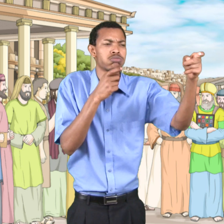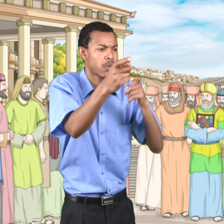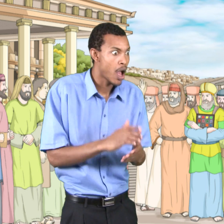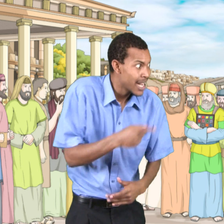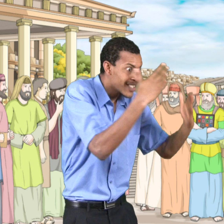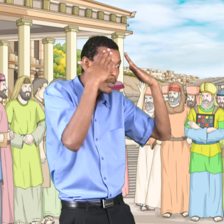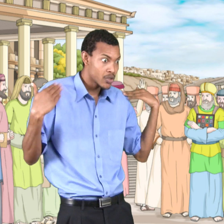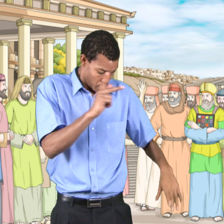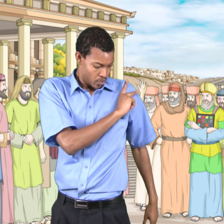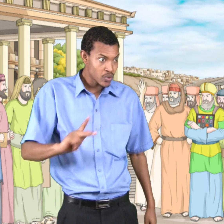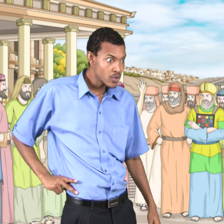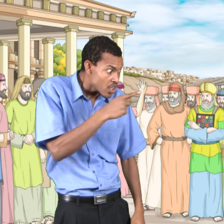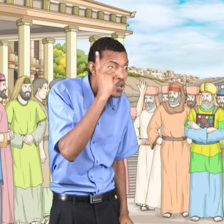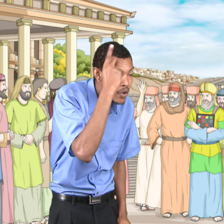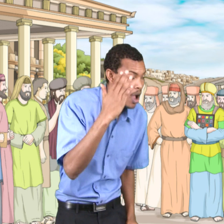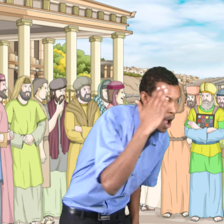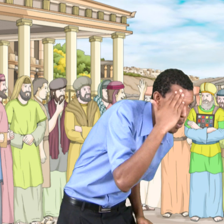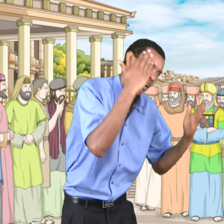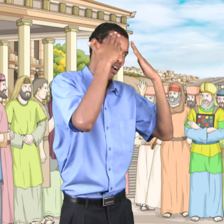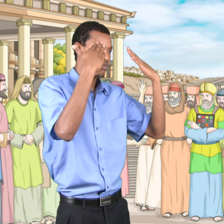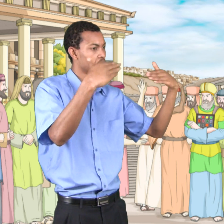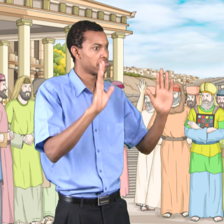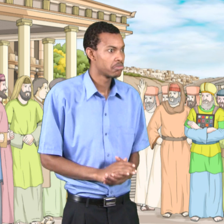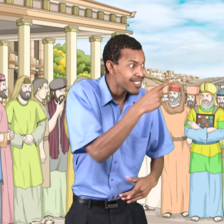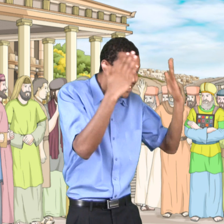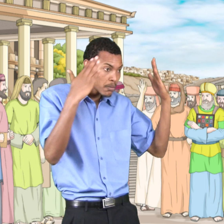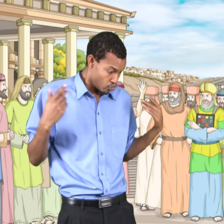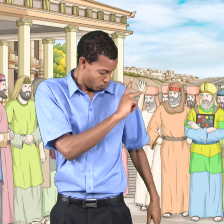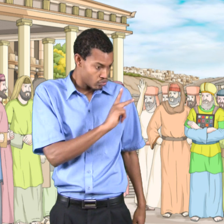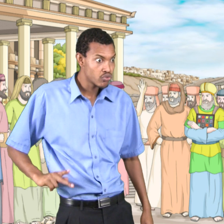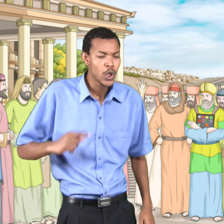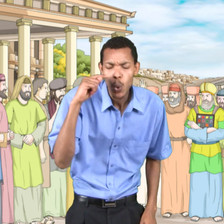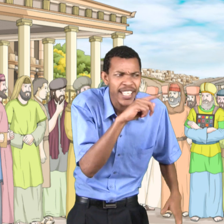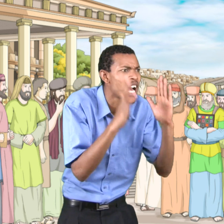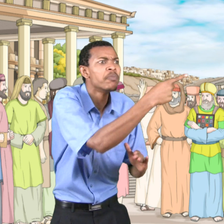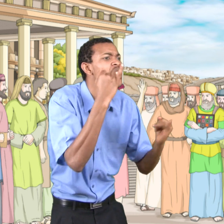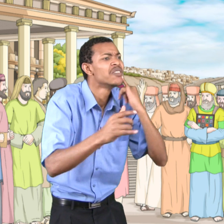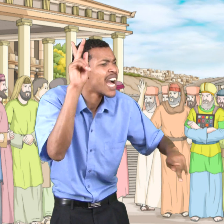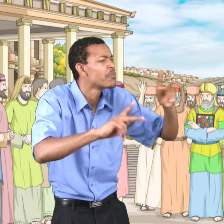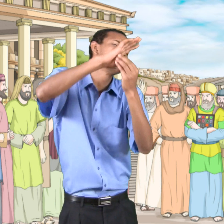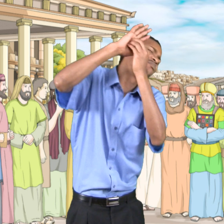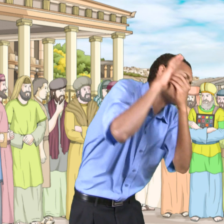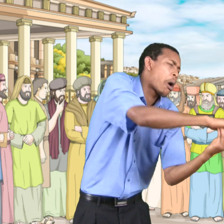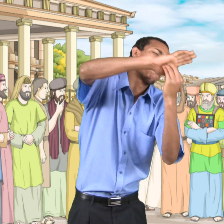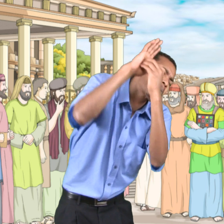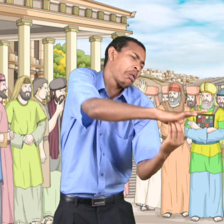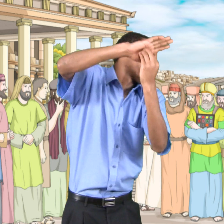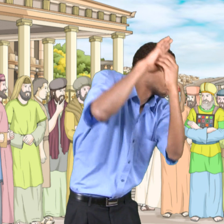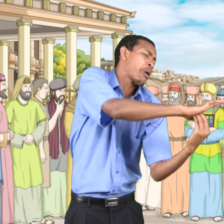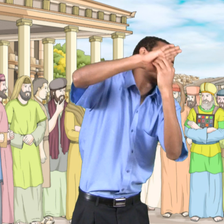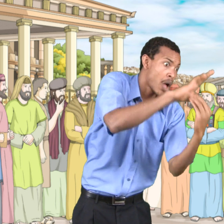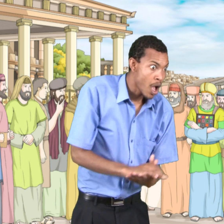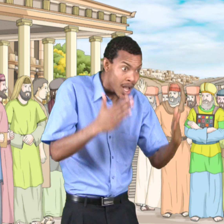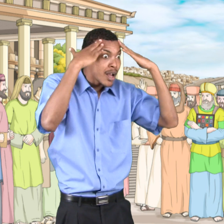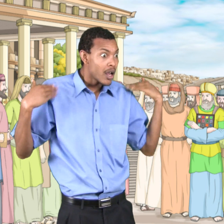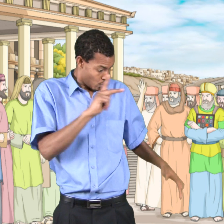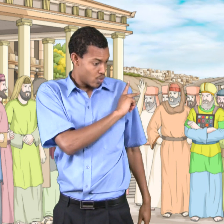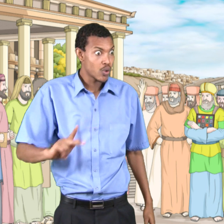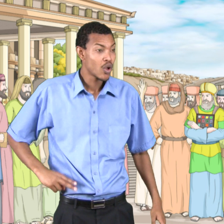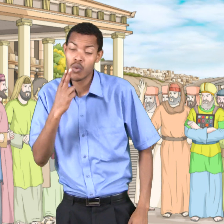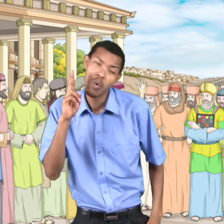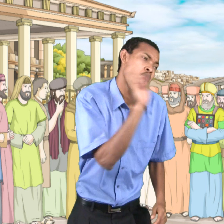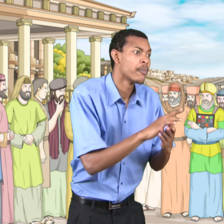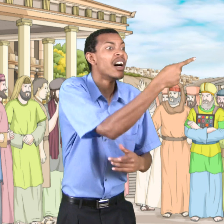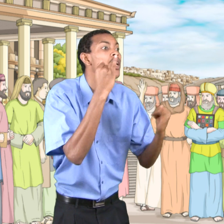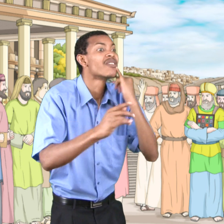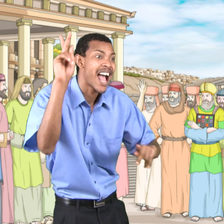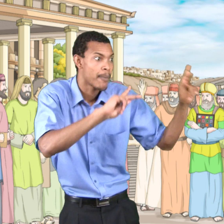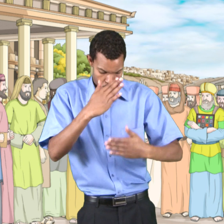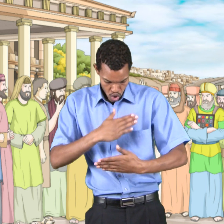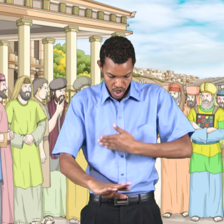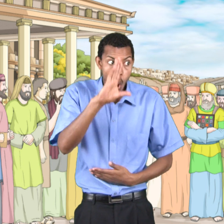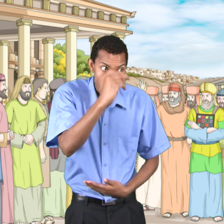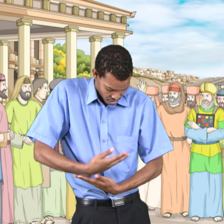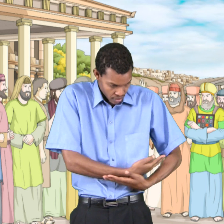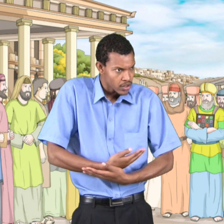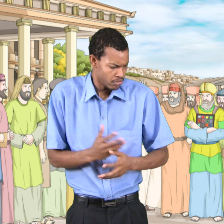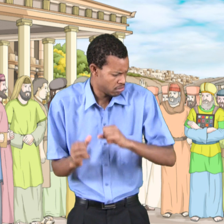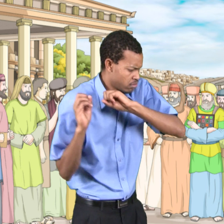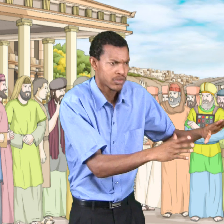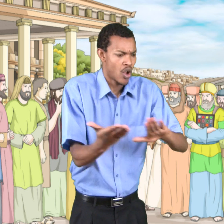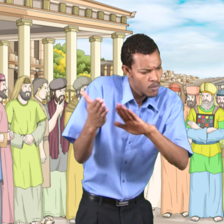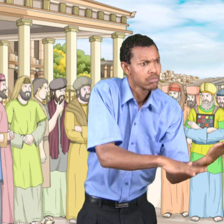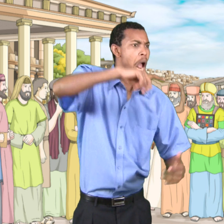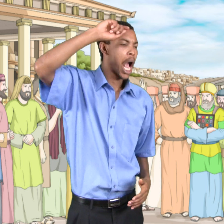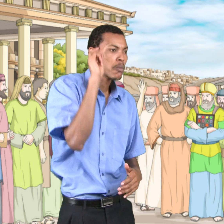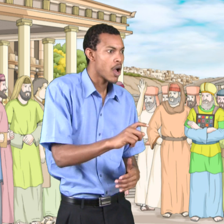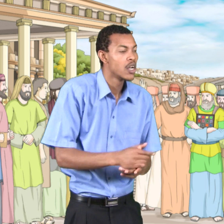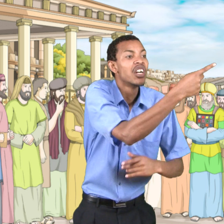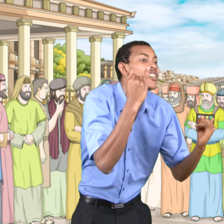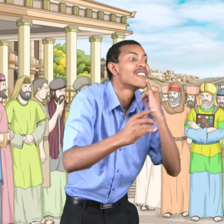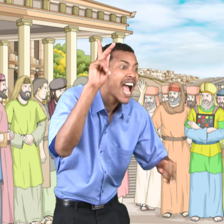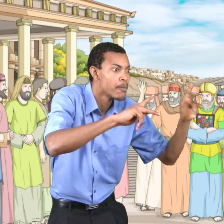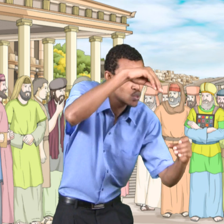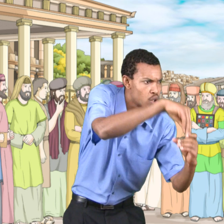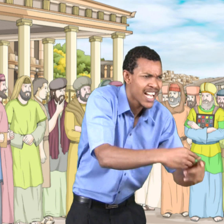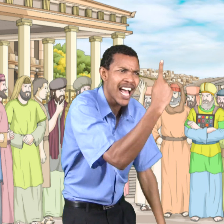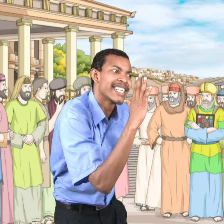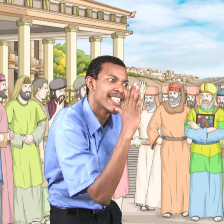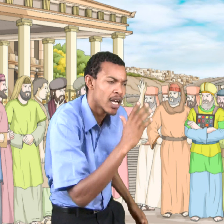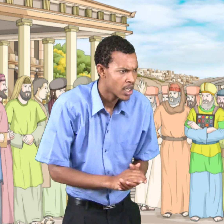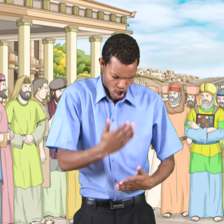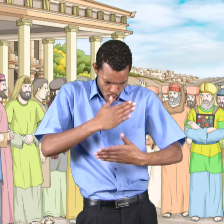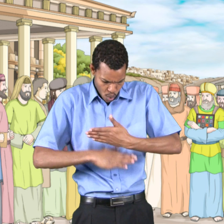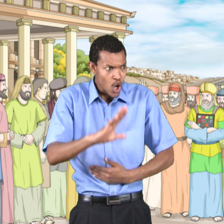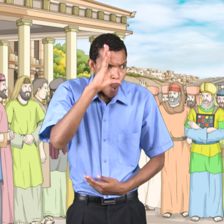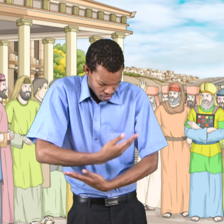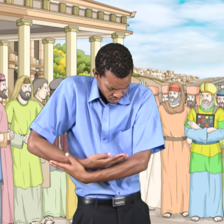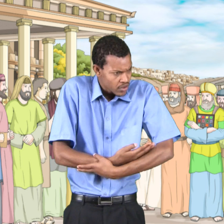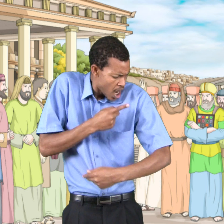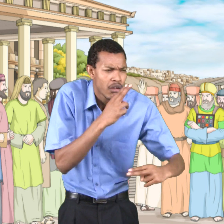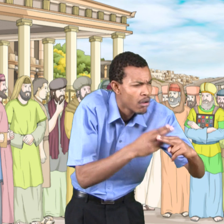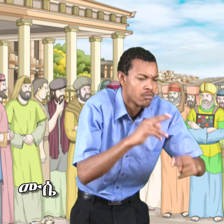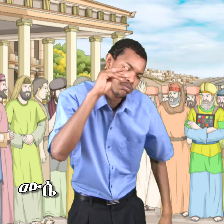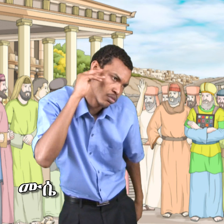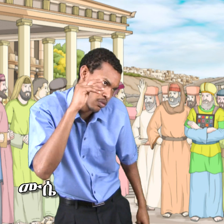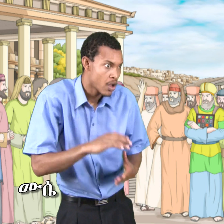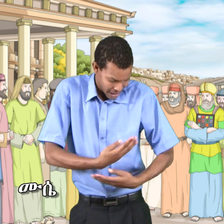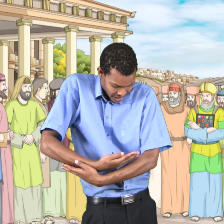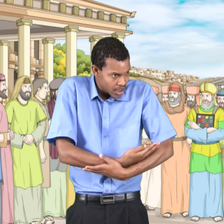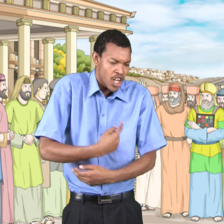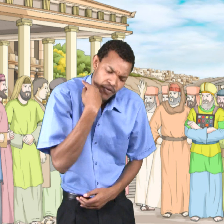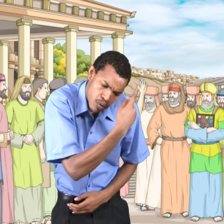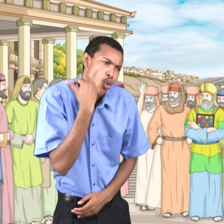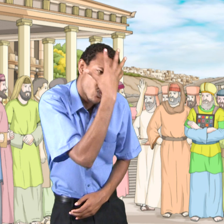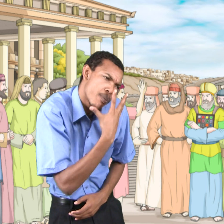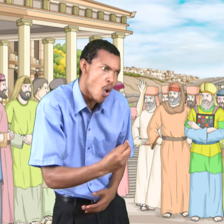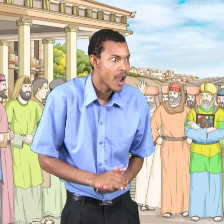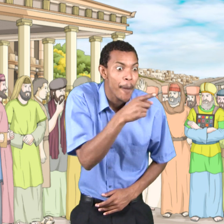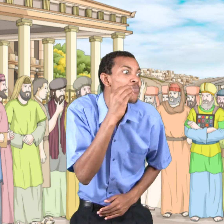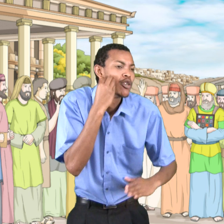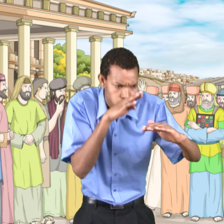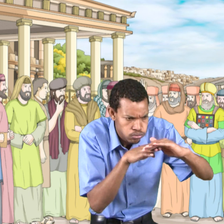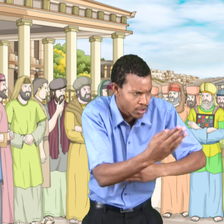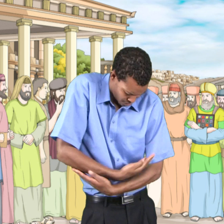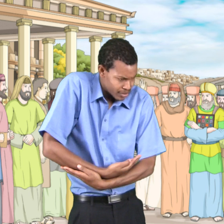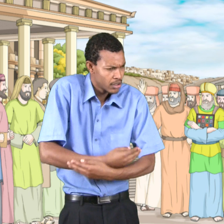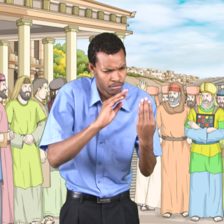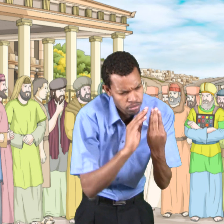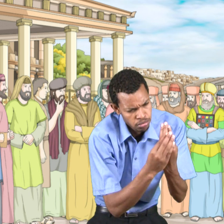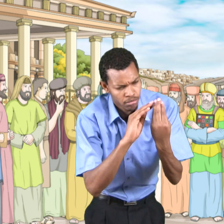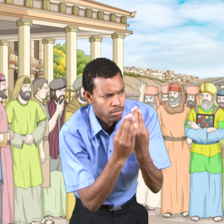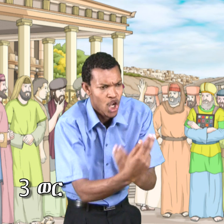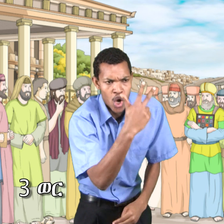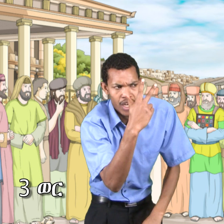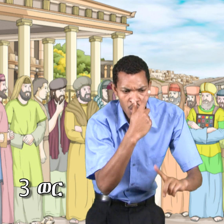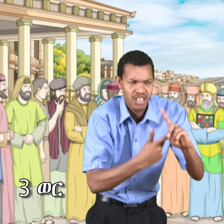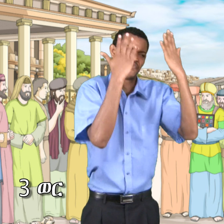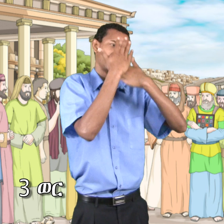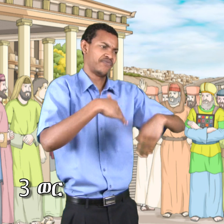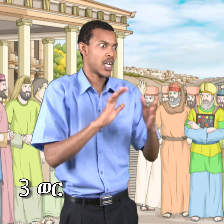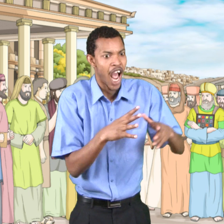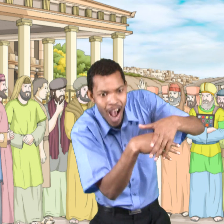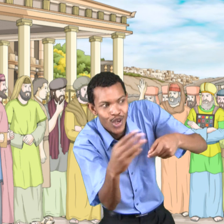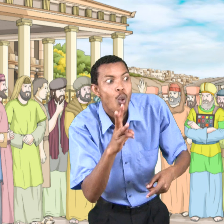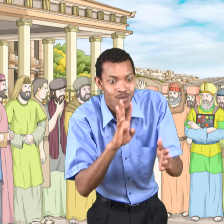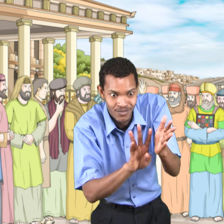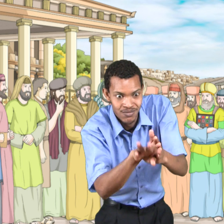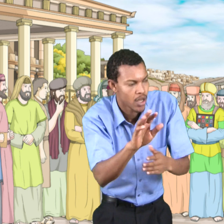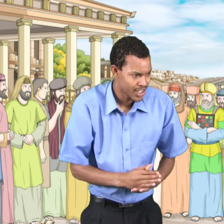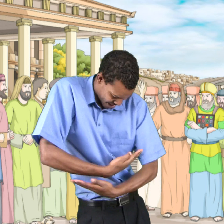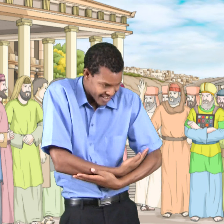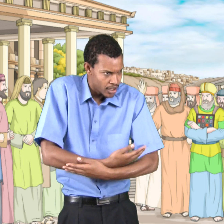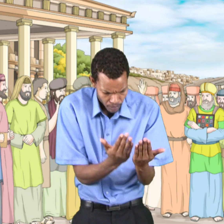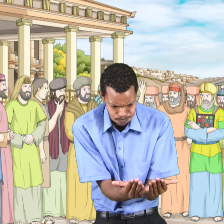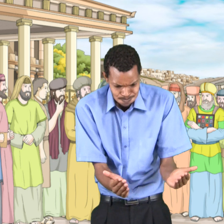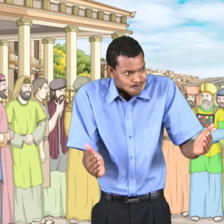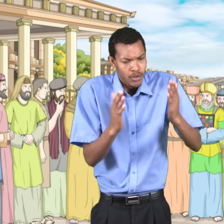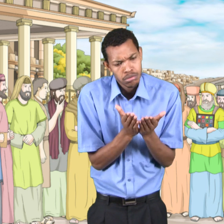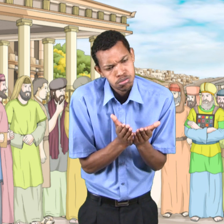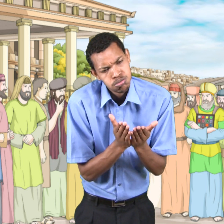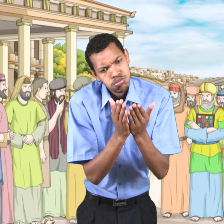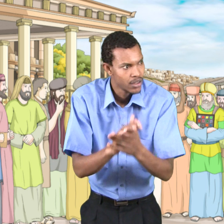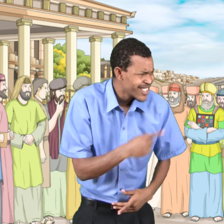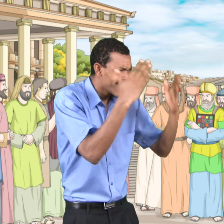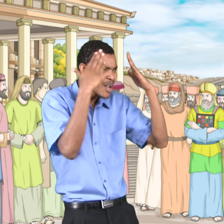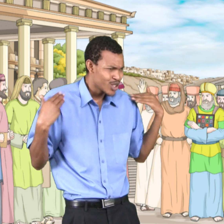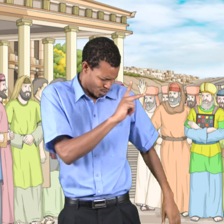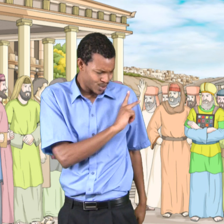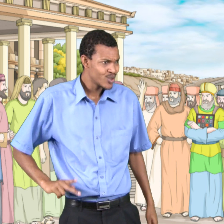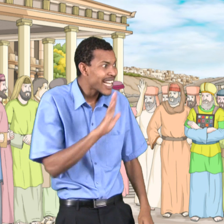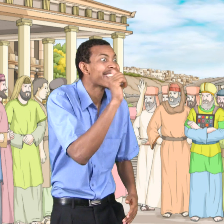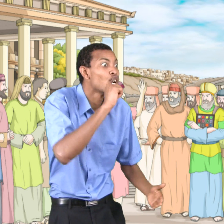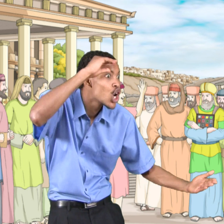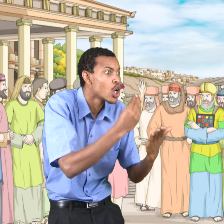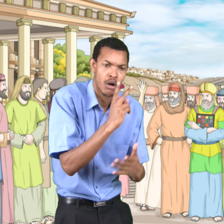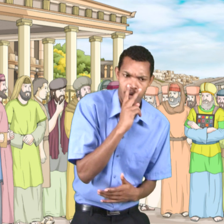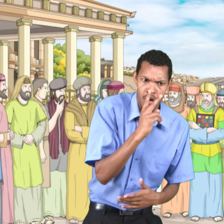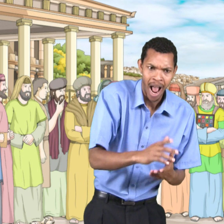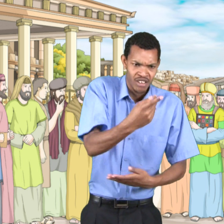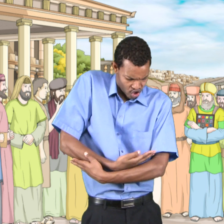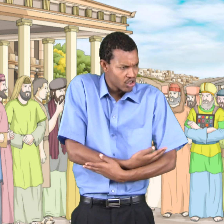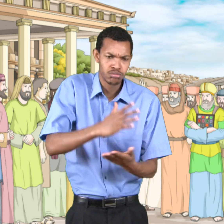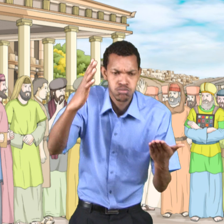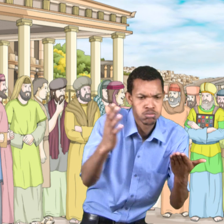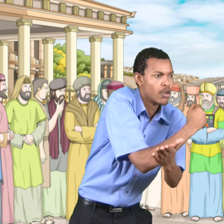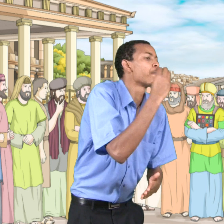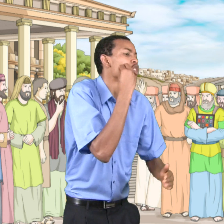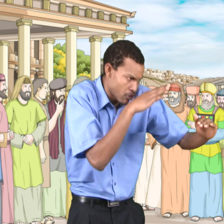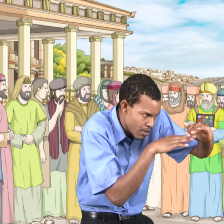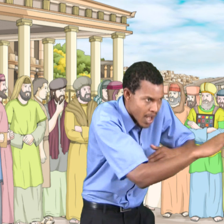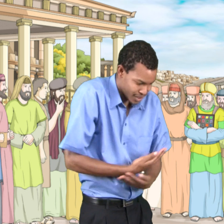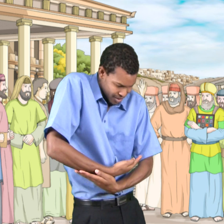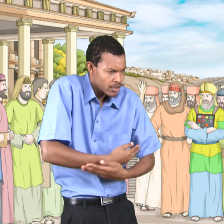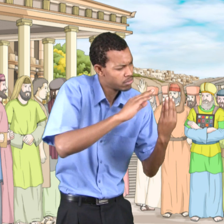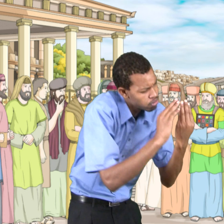He exploited our people and oppressed our fathers, forcing them to abandon their infants so they would die. At that time Moses was born, and he was beautiful in the sight of God. For three months he was nurtured in his father’s house.